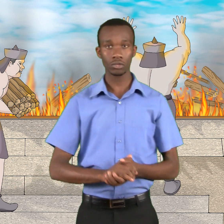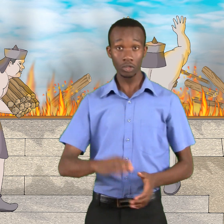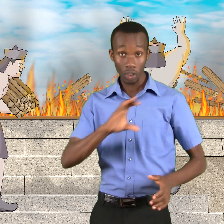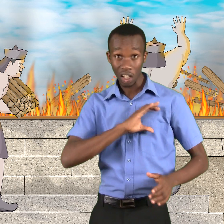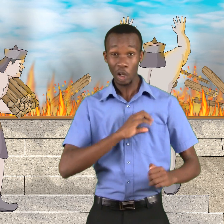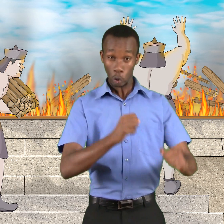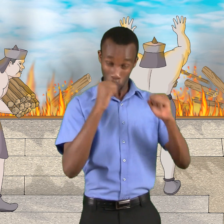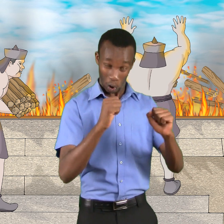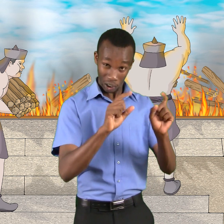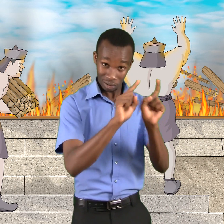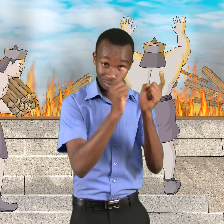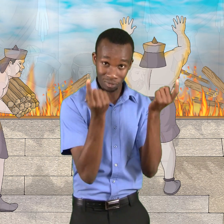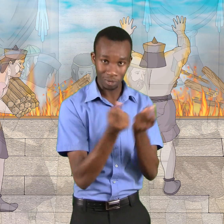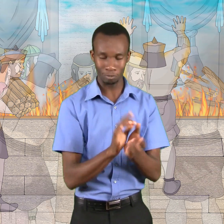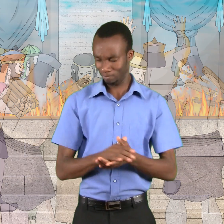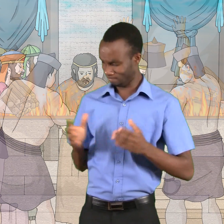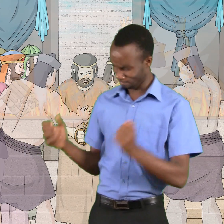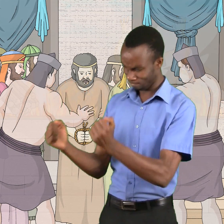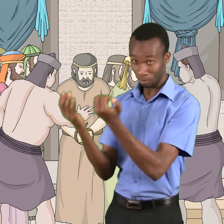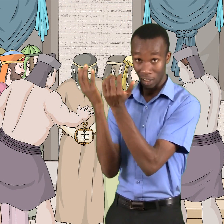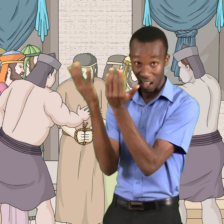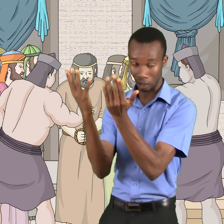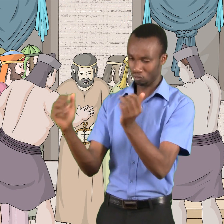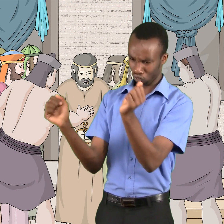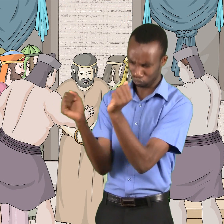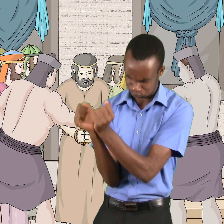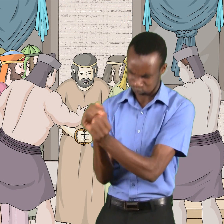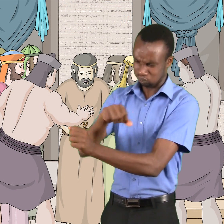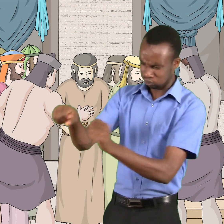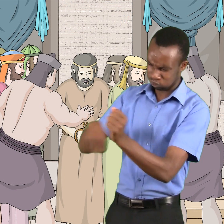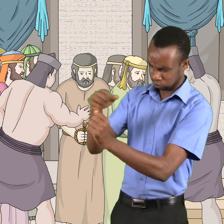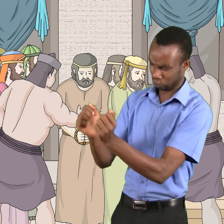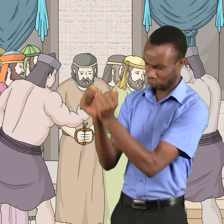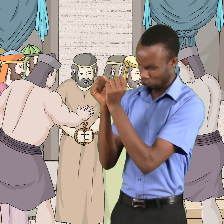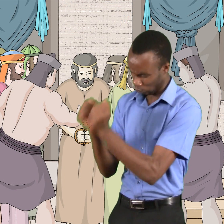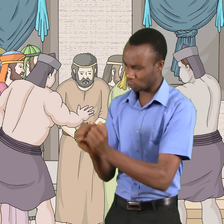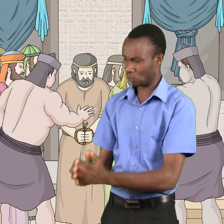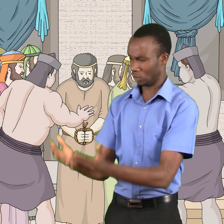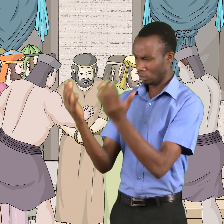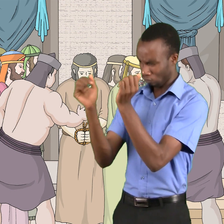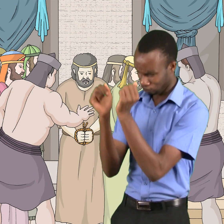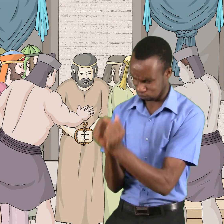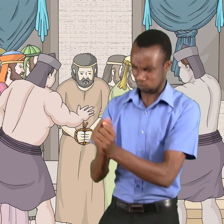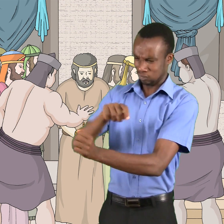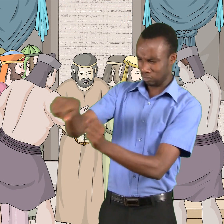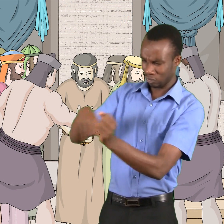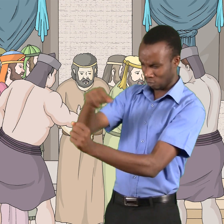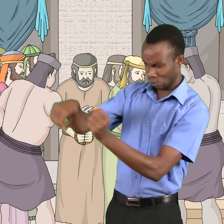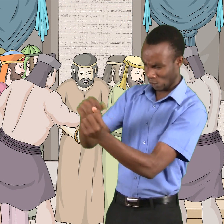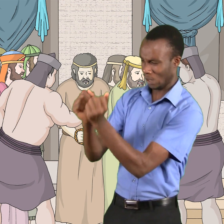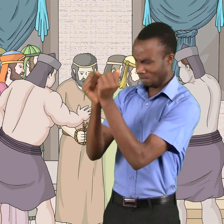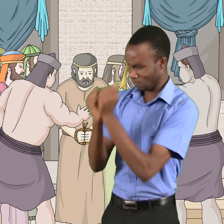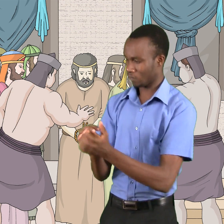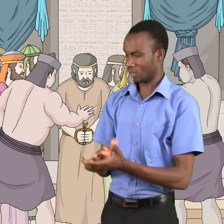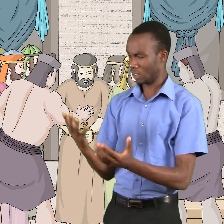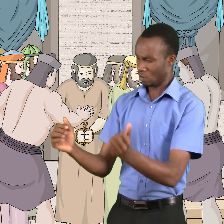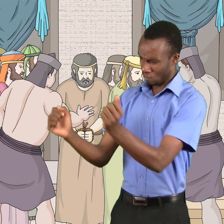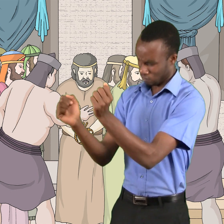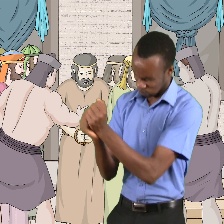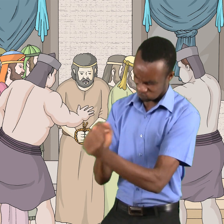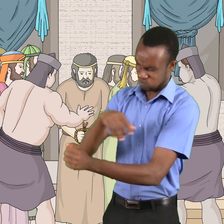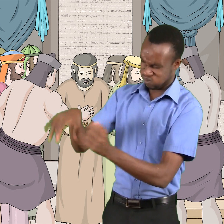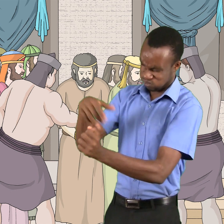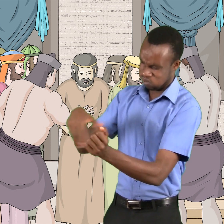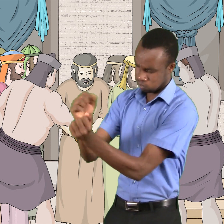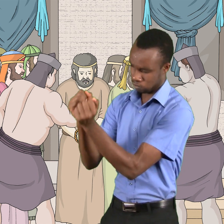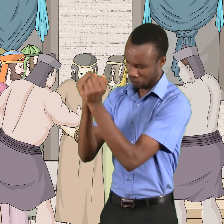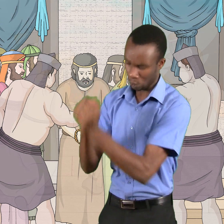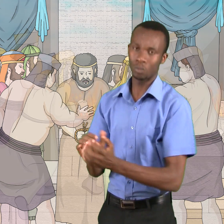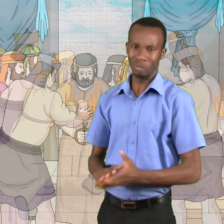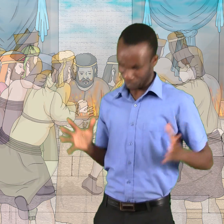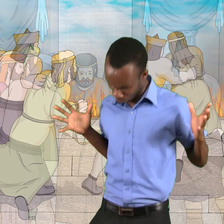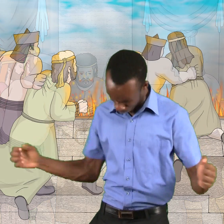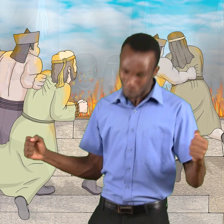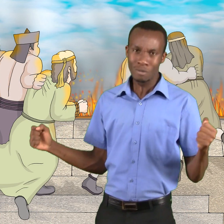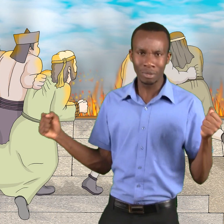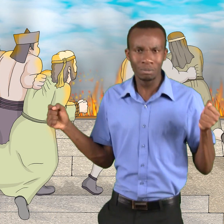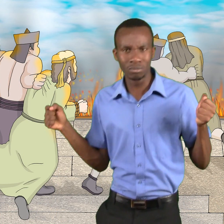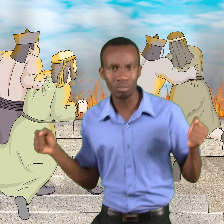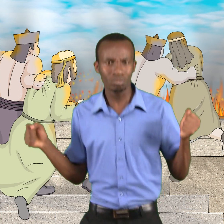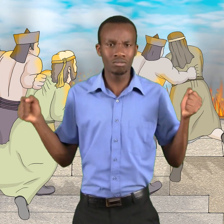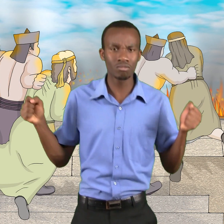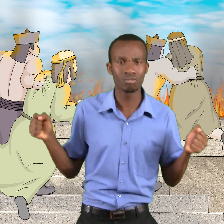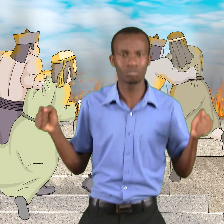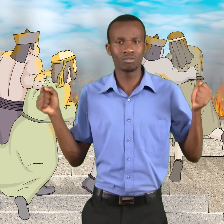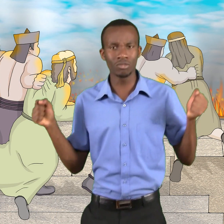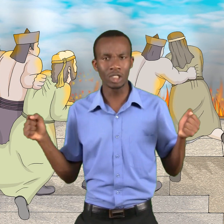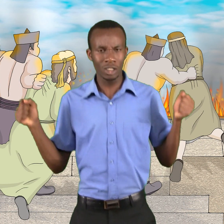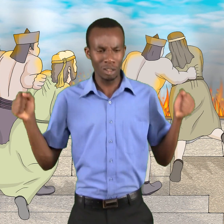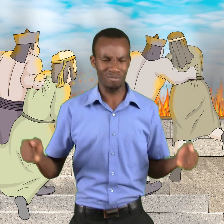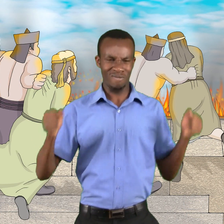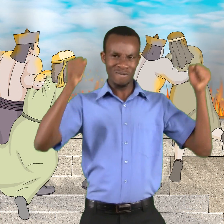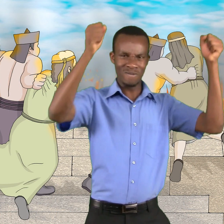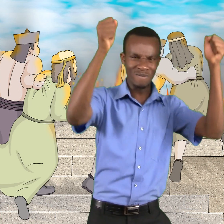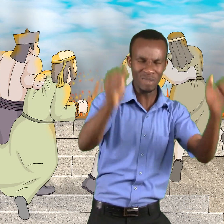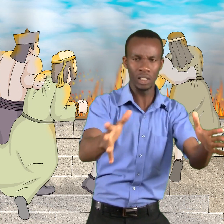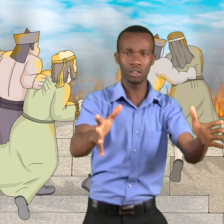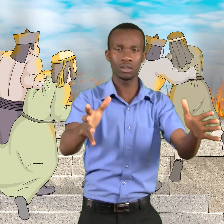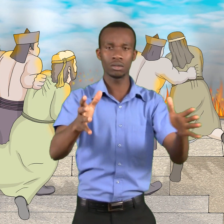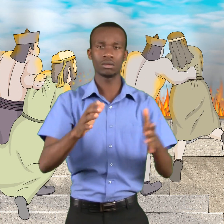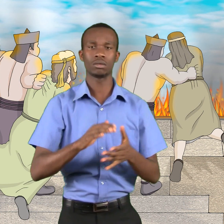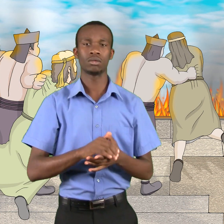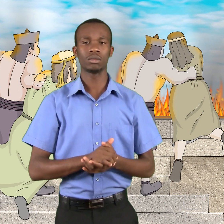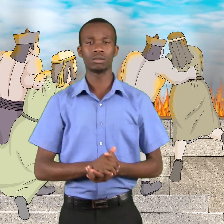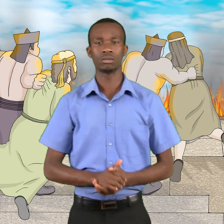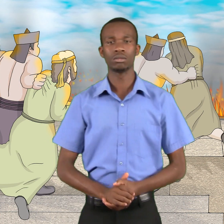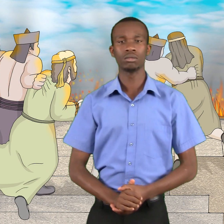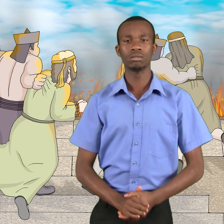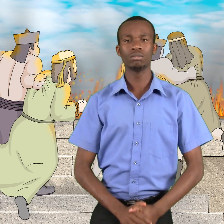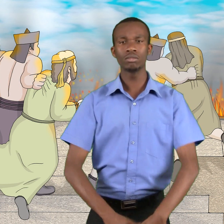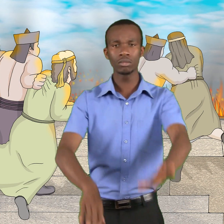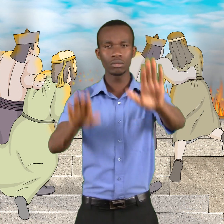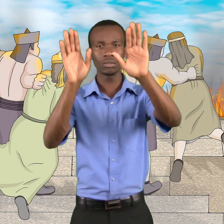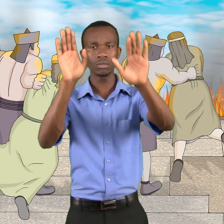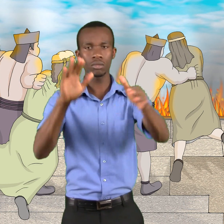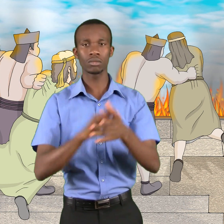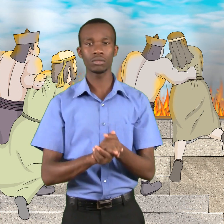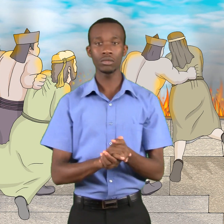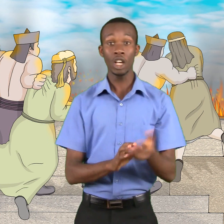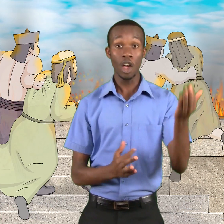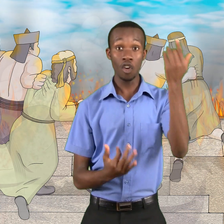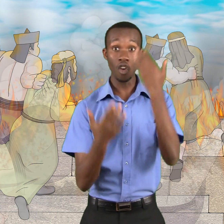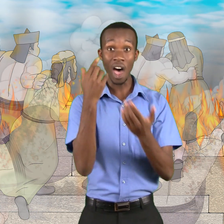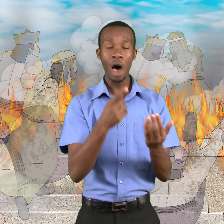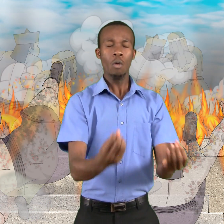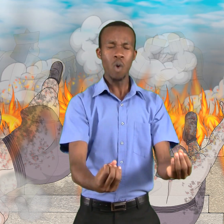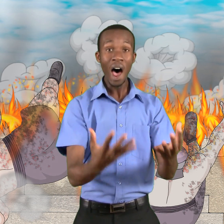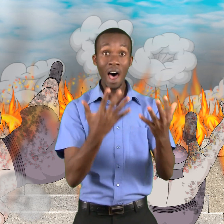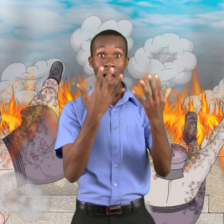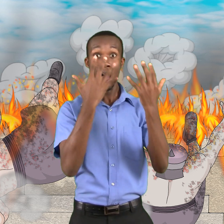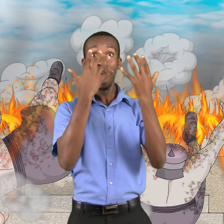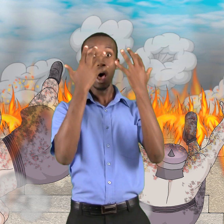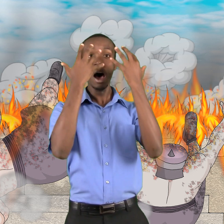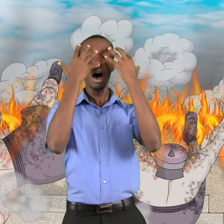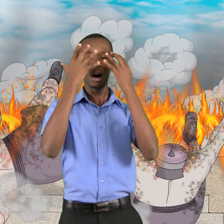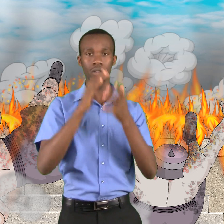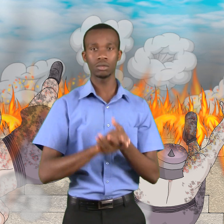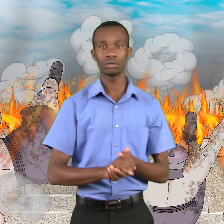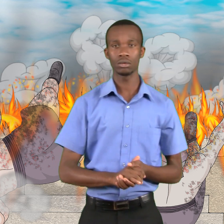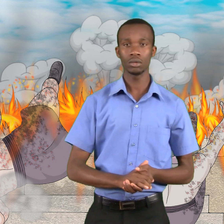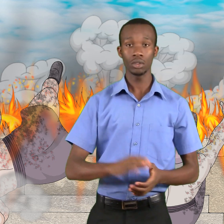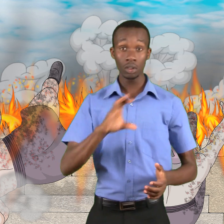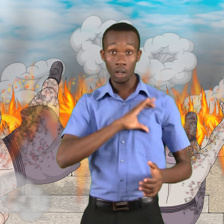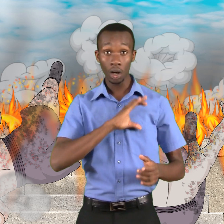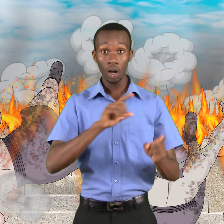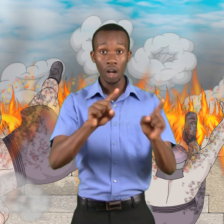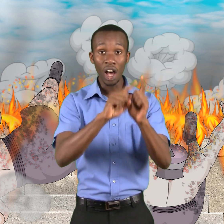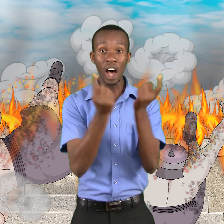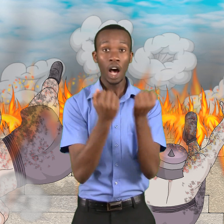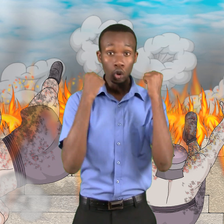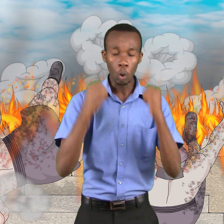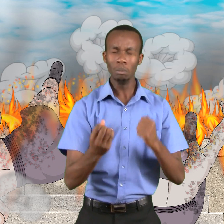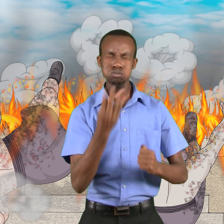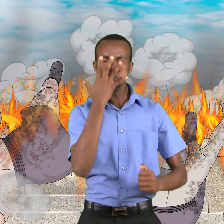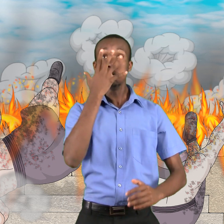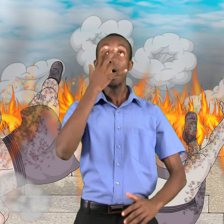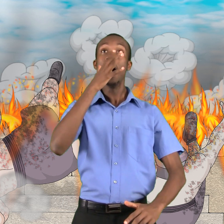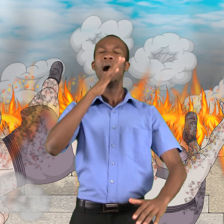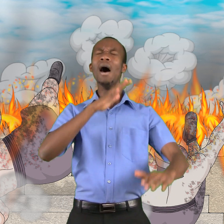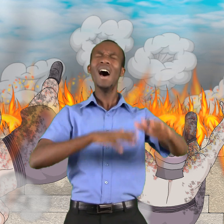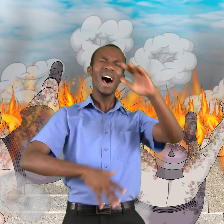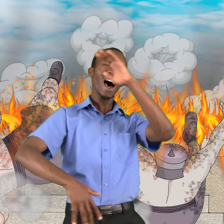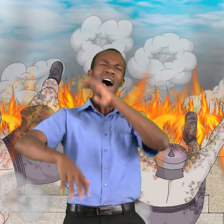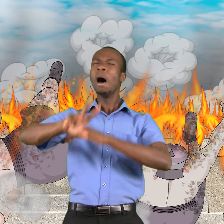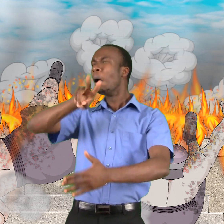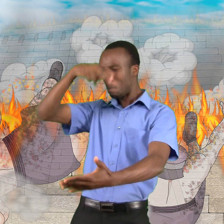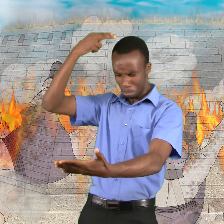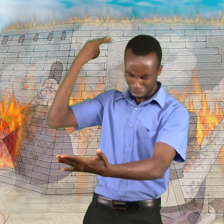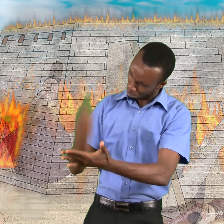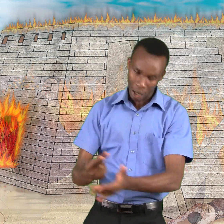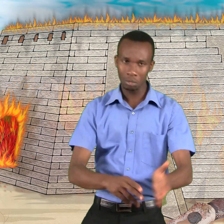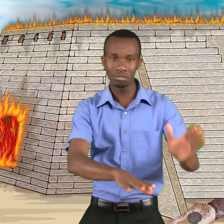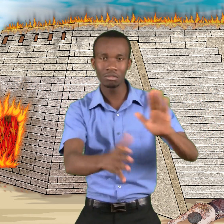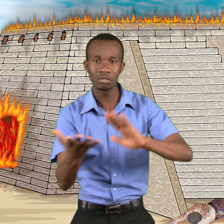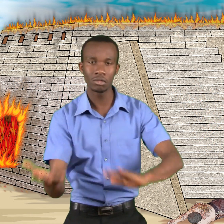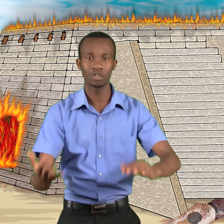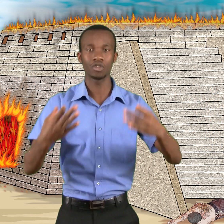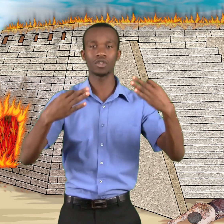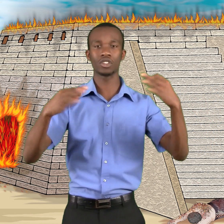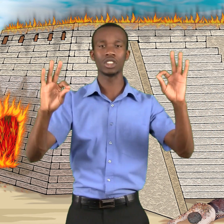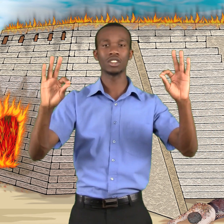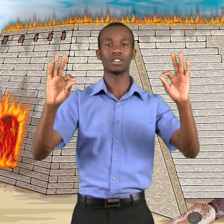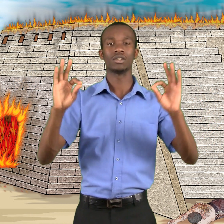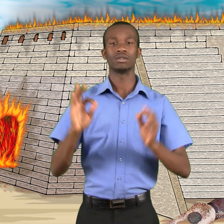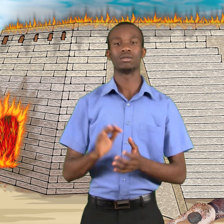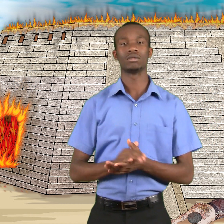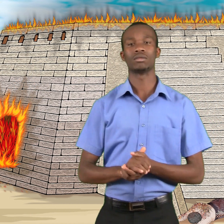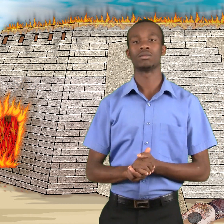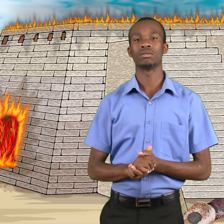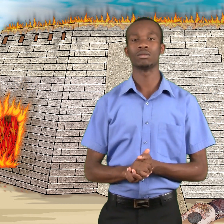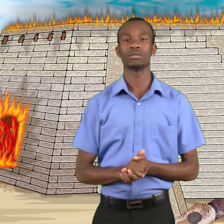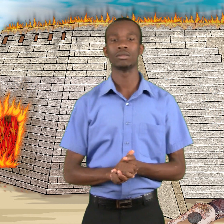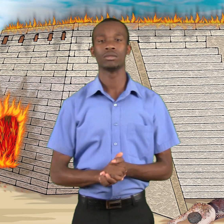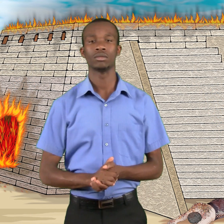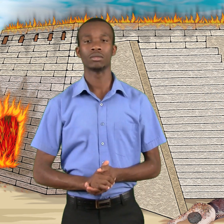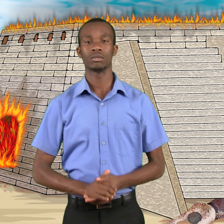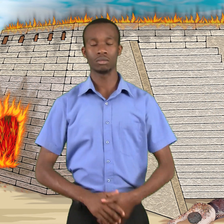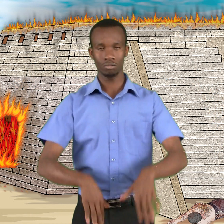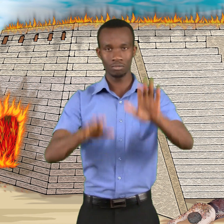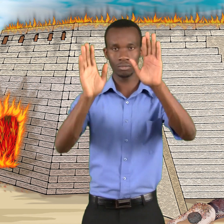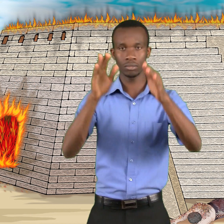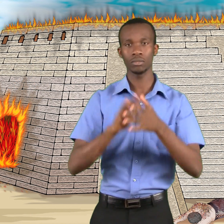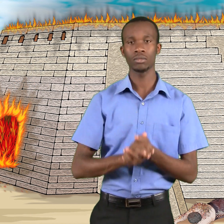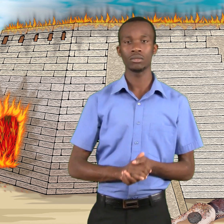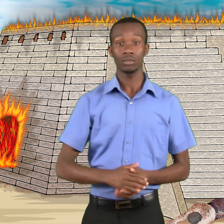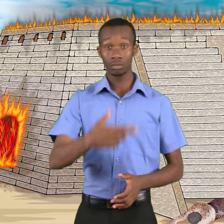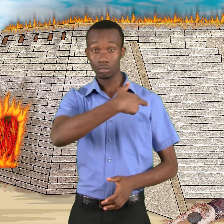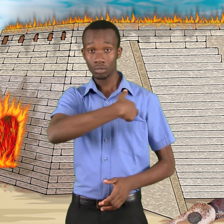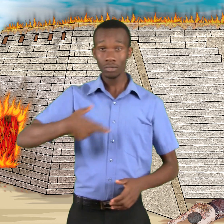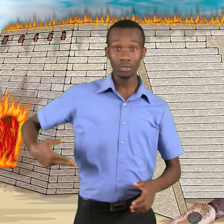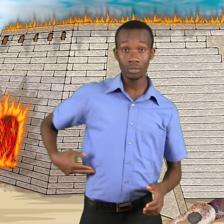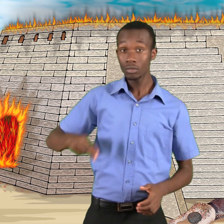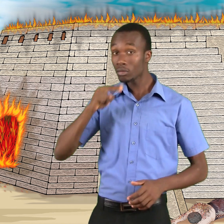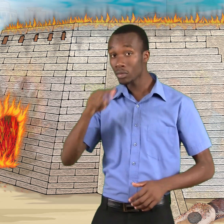So they were tied up, wearing robes, trousers, turbans, and other clothes, and they were thrown into the blazing fiery furnace.